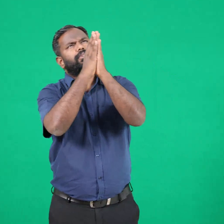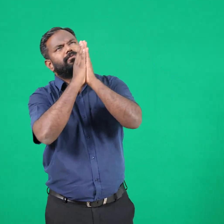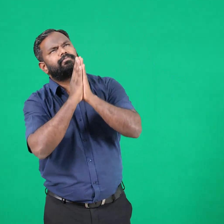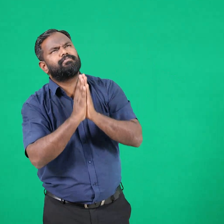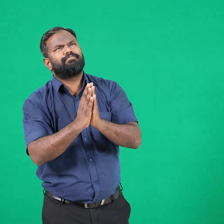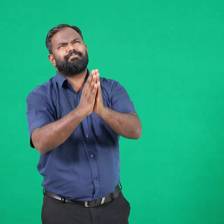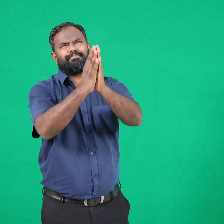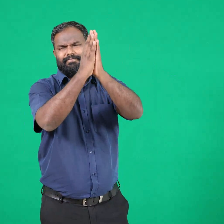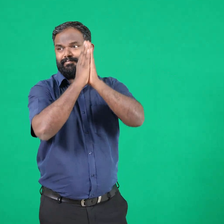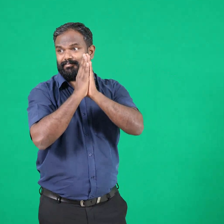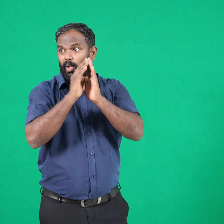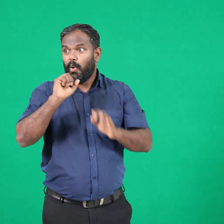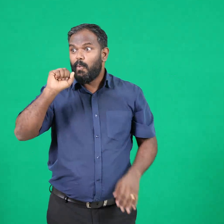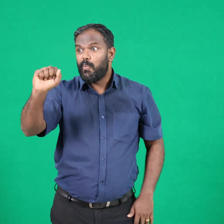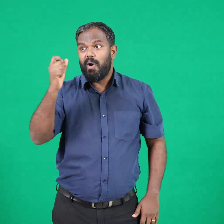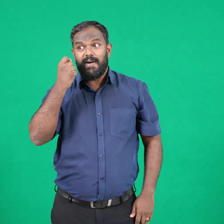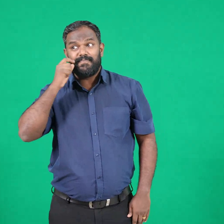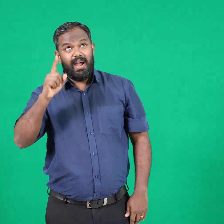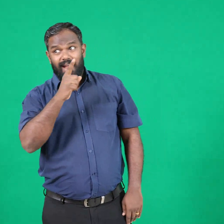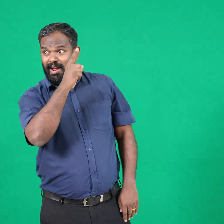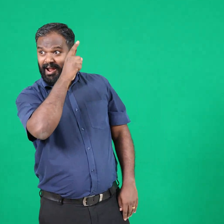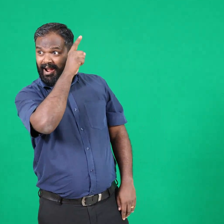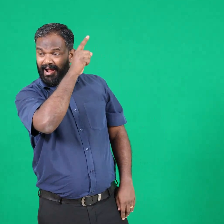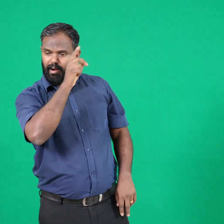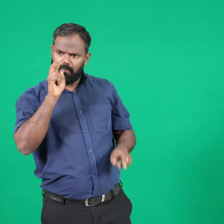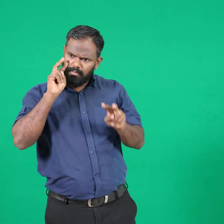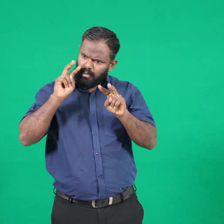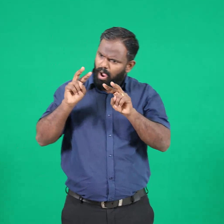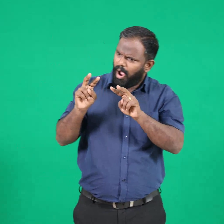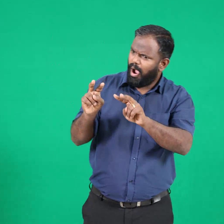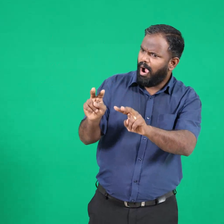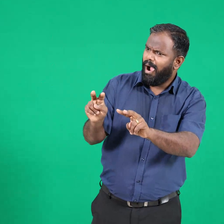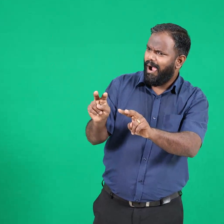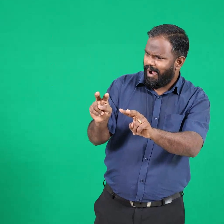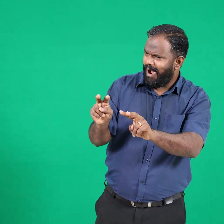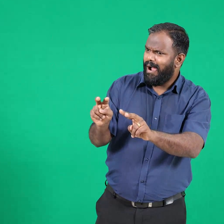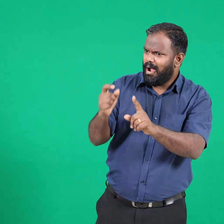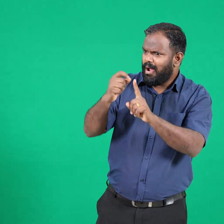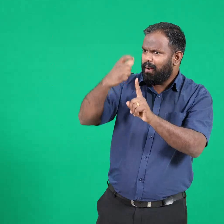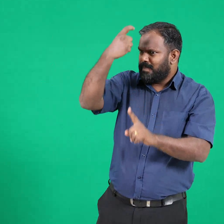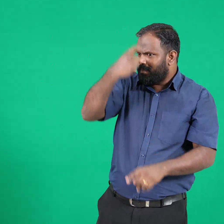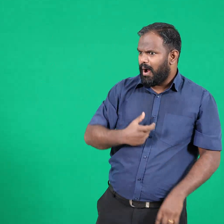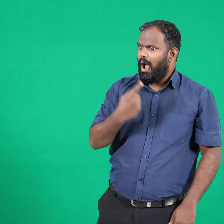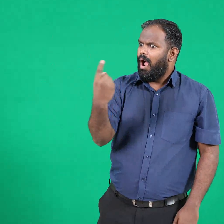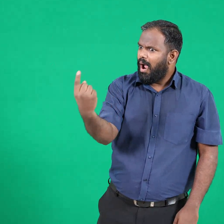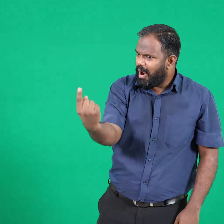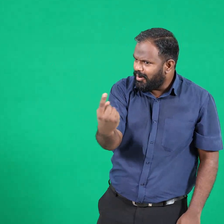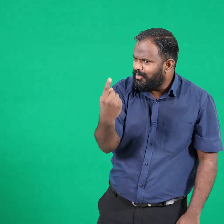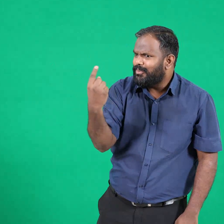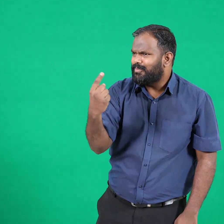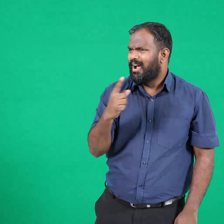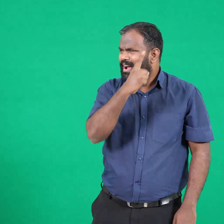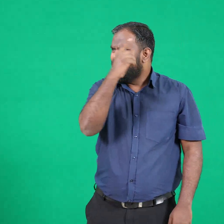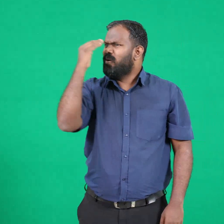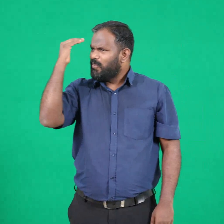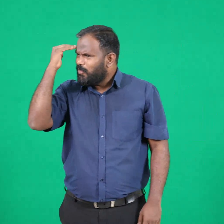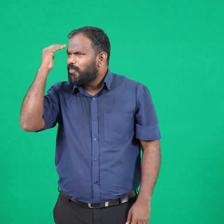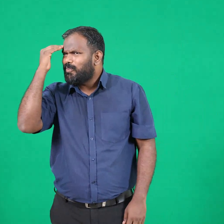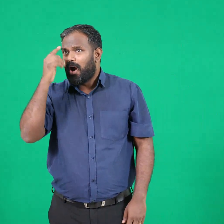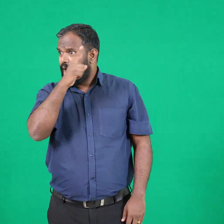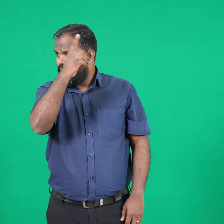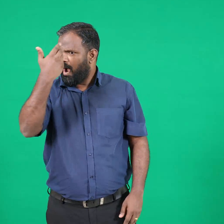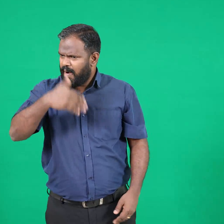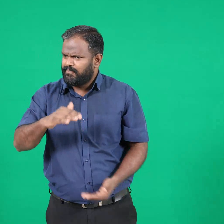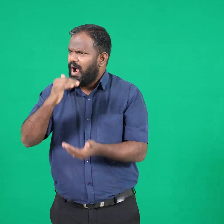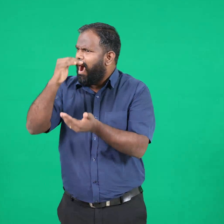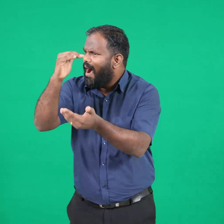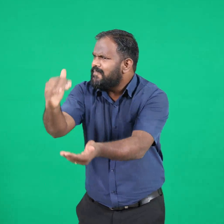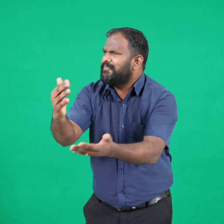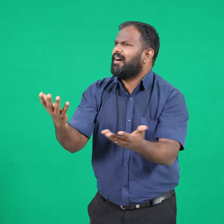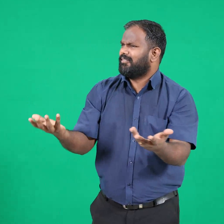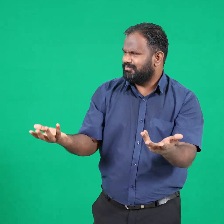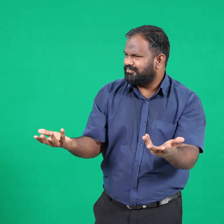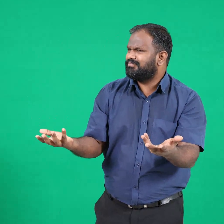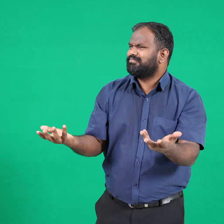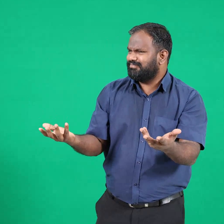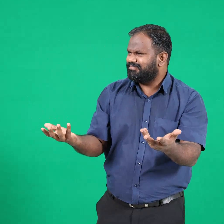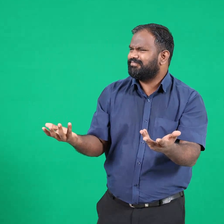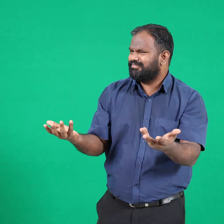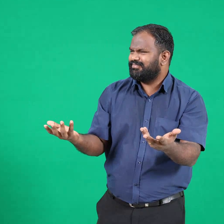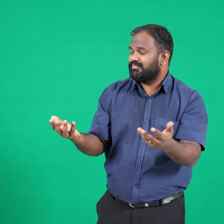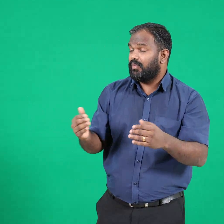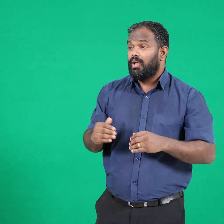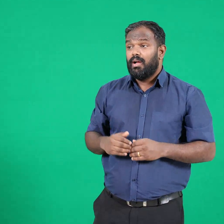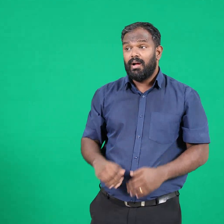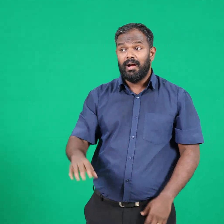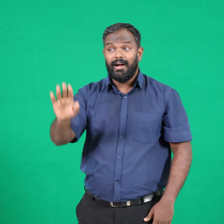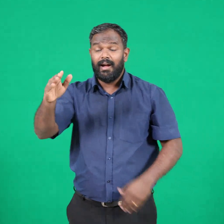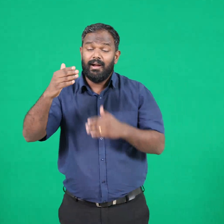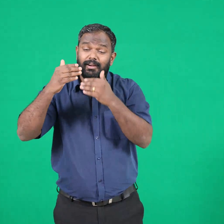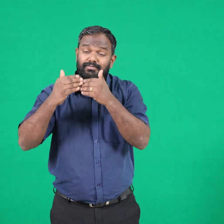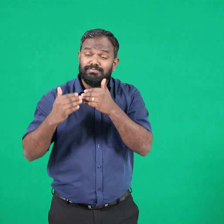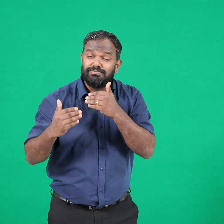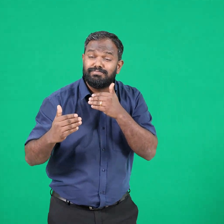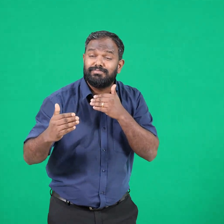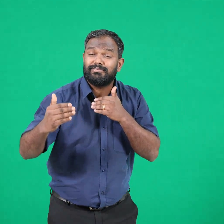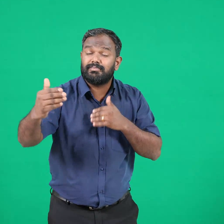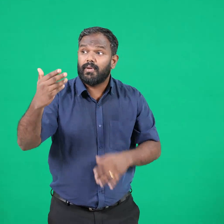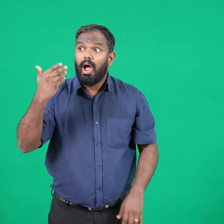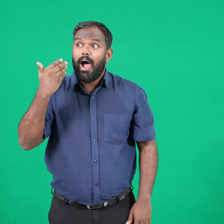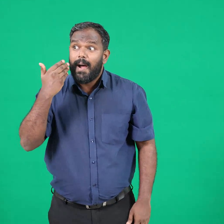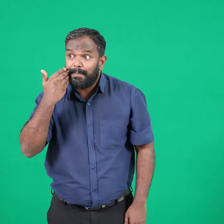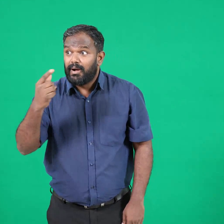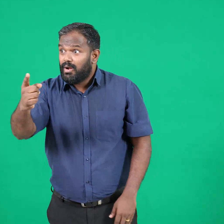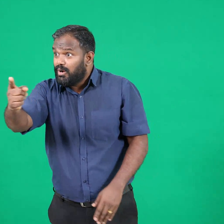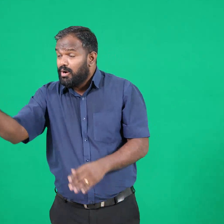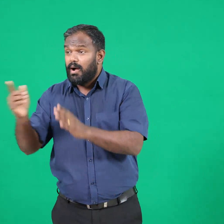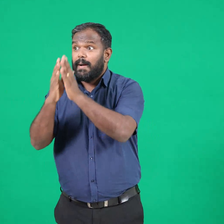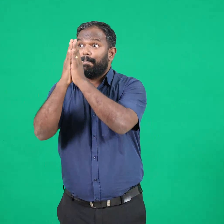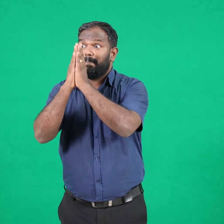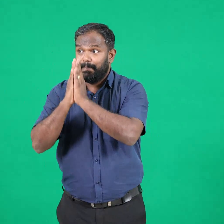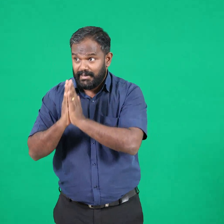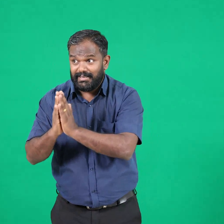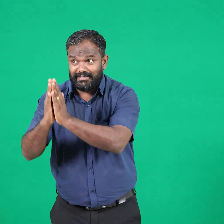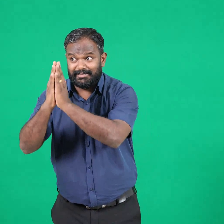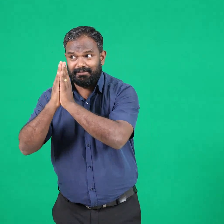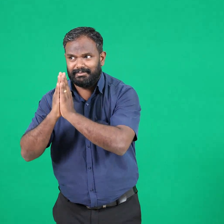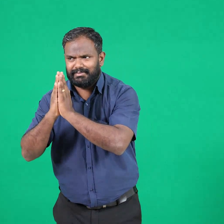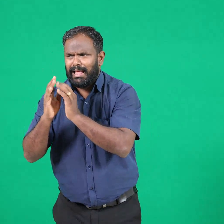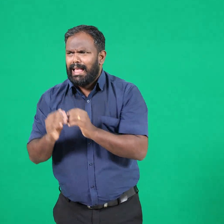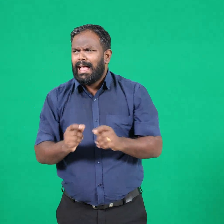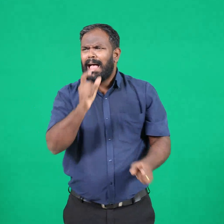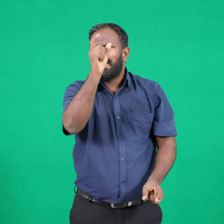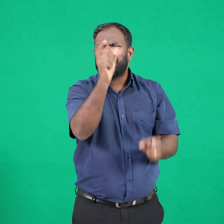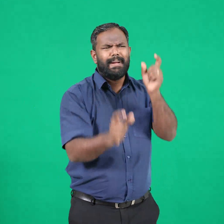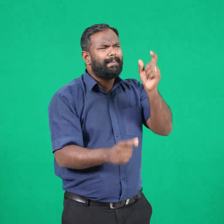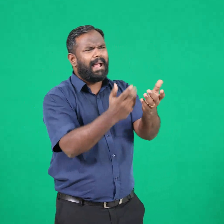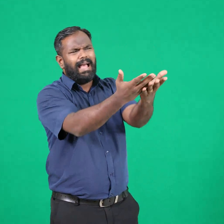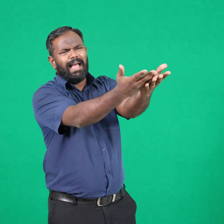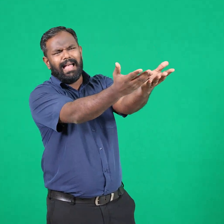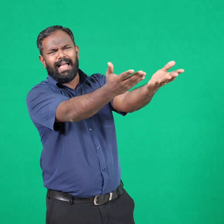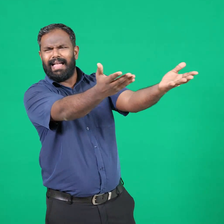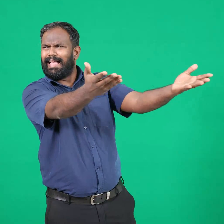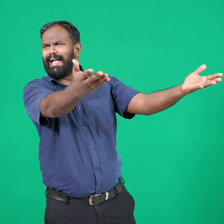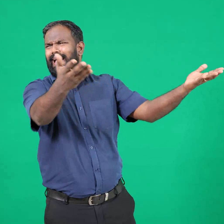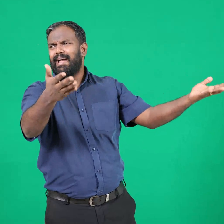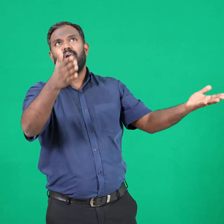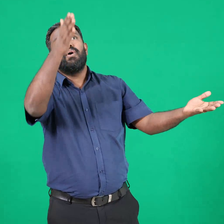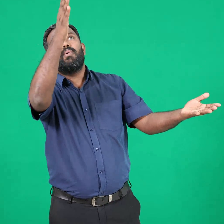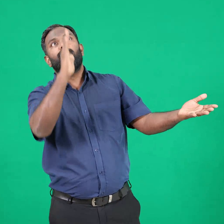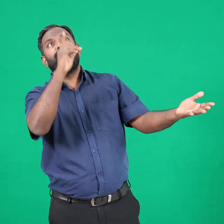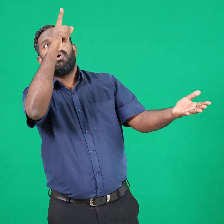And your Father, who sees what is done in secret, will reward you.